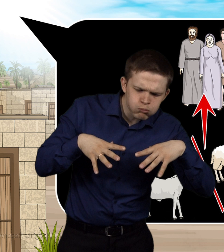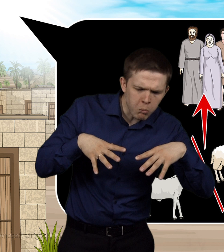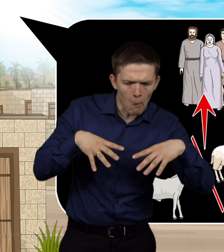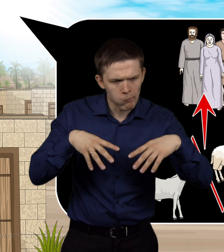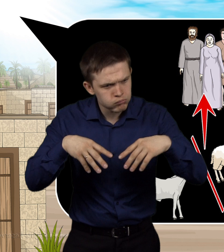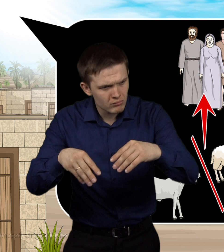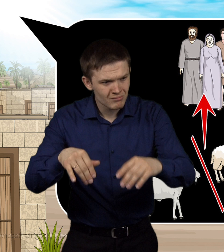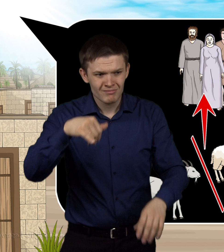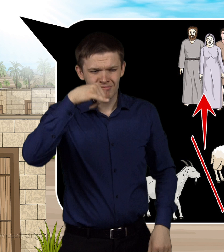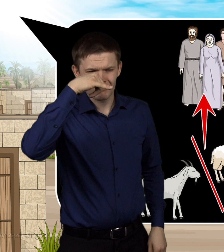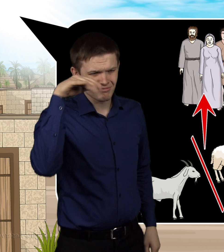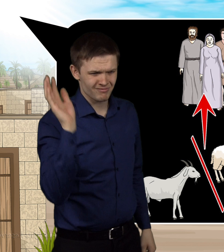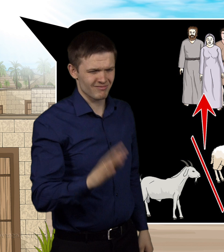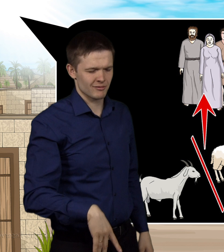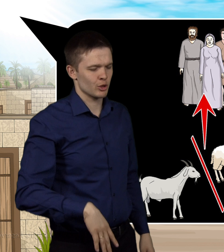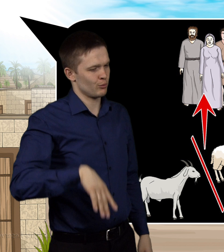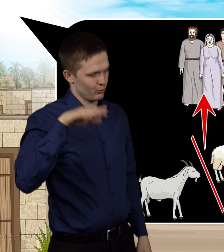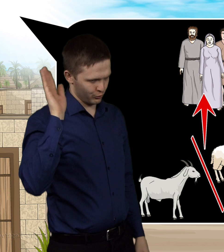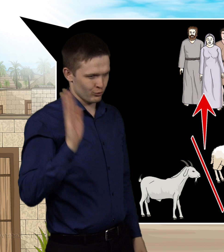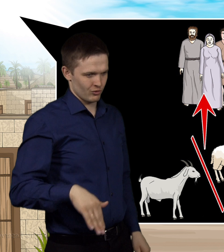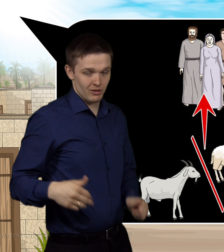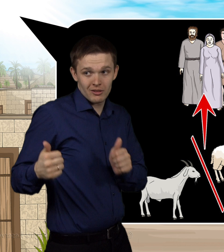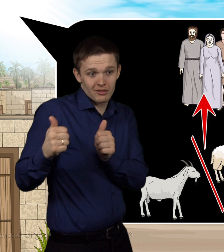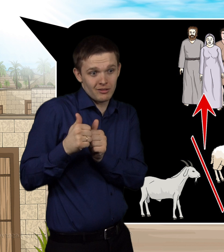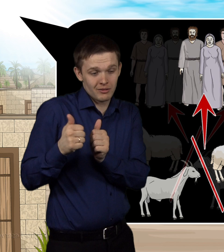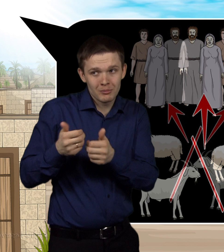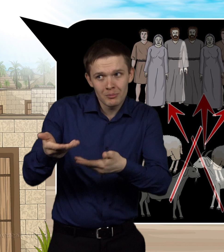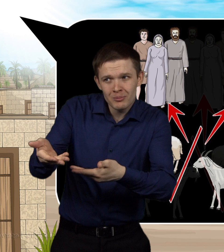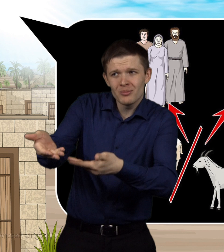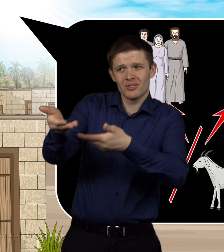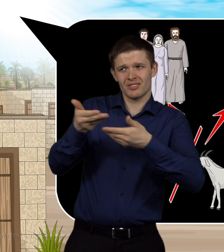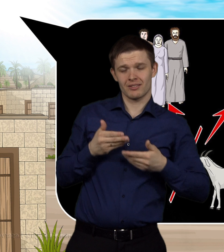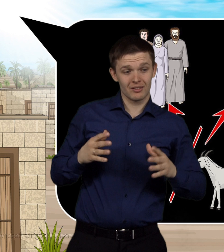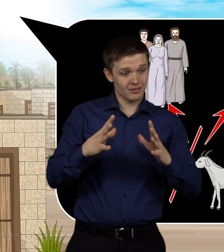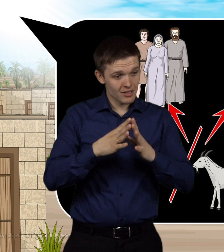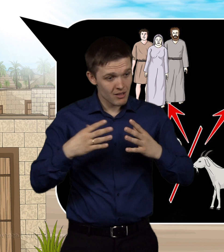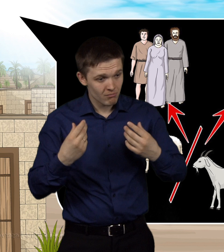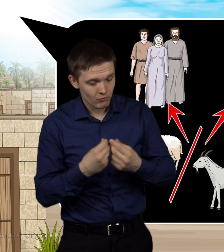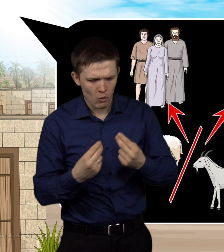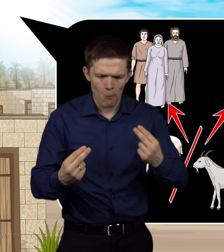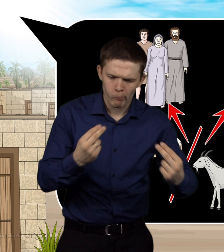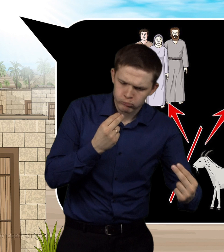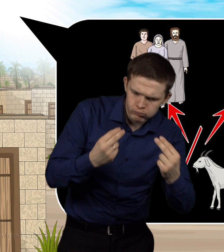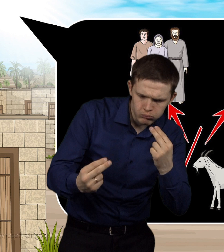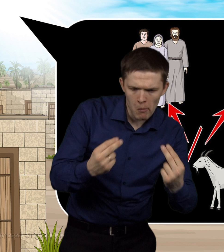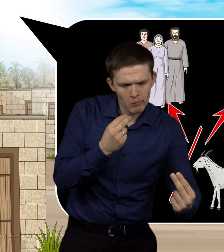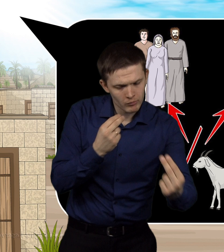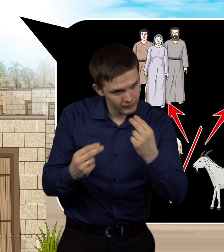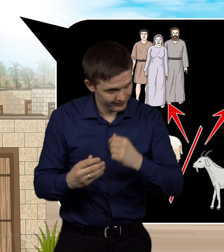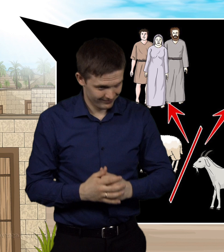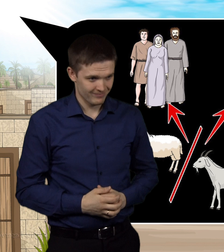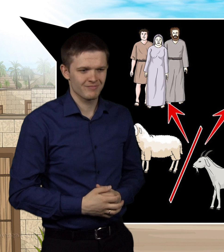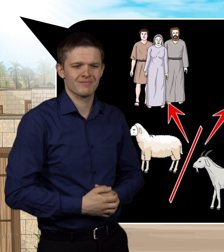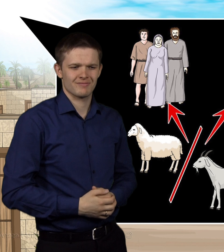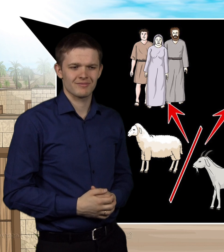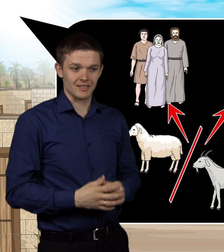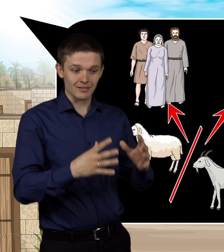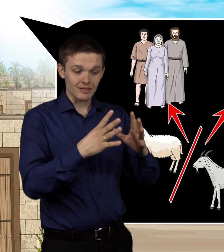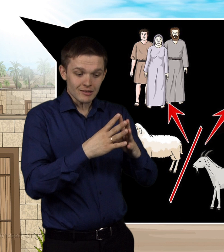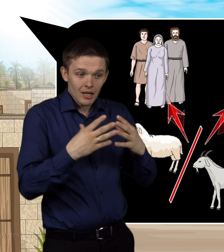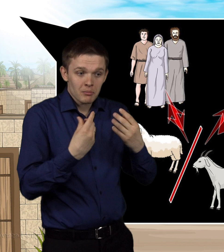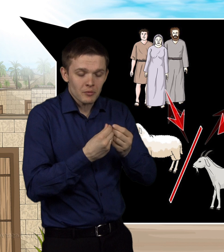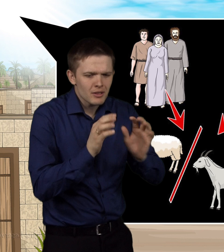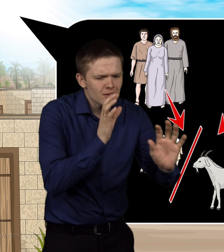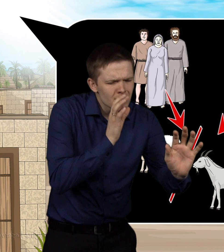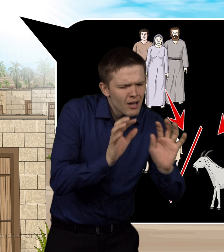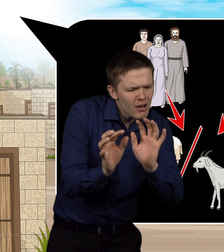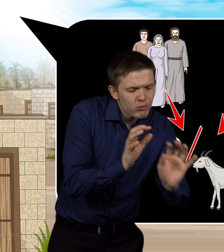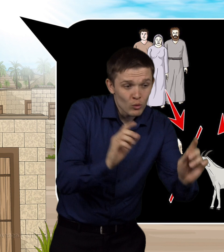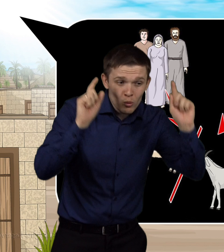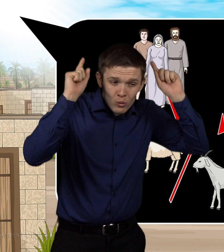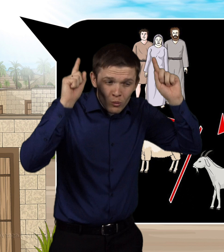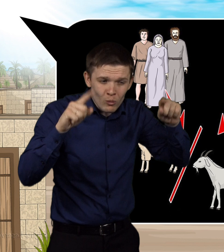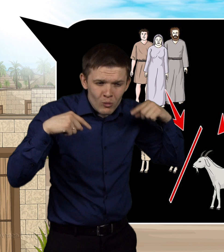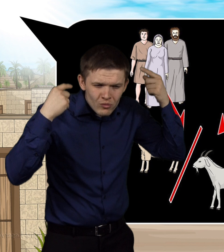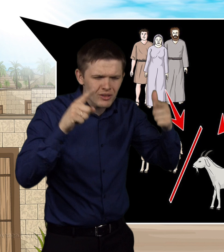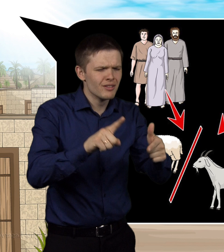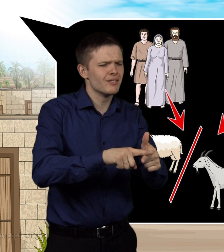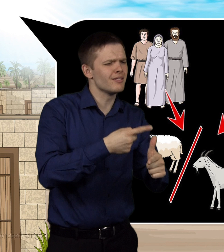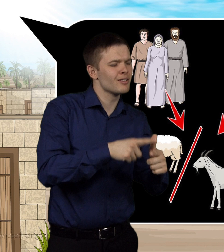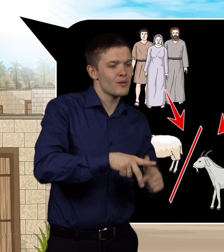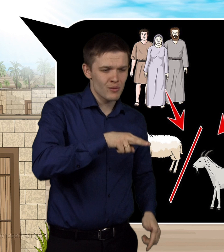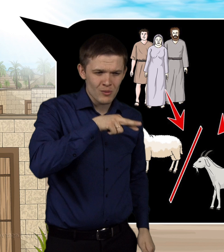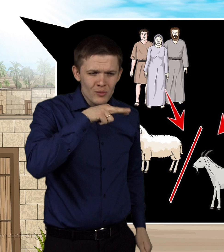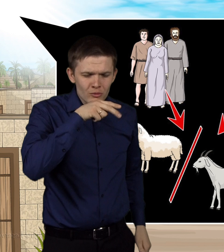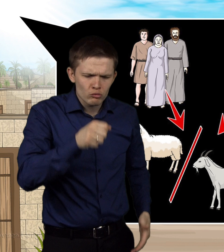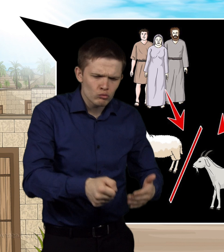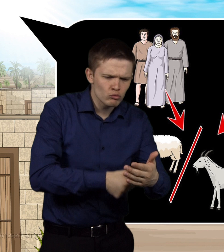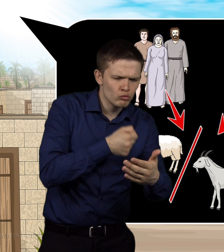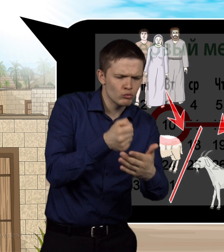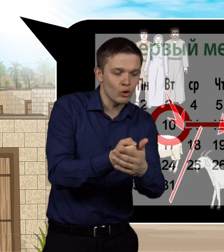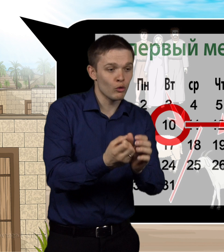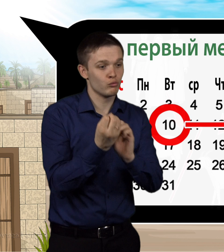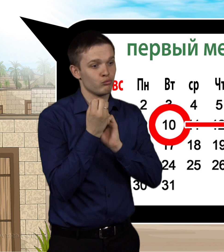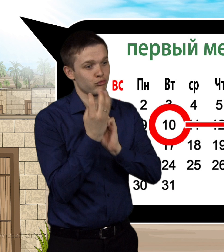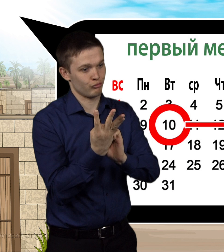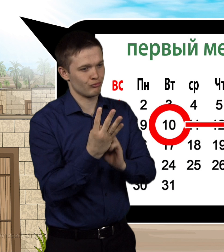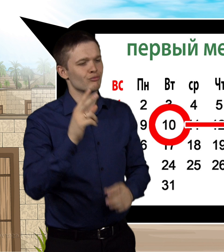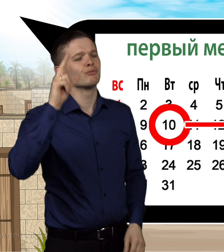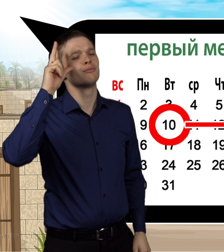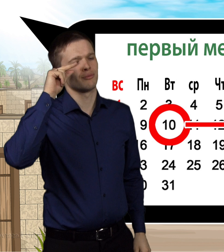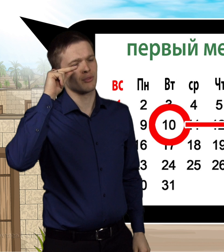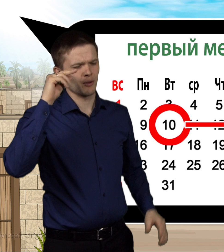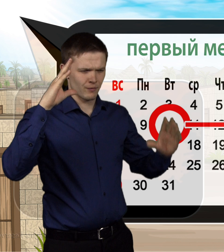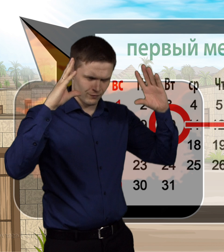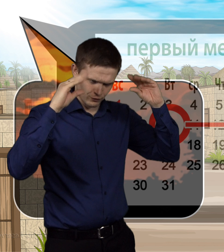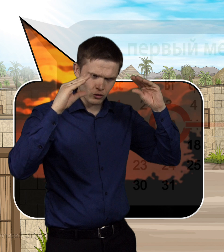Your lamb must be an unblemished year-old male, and you may take it from the sheep or the goats.